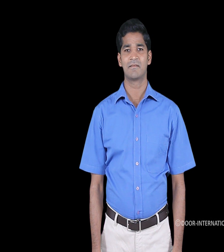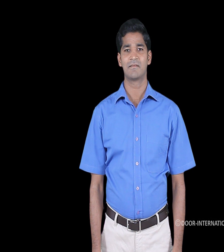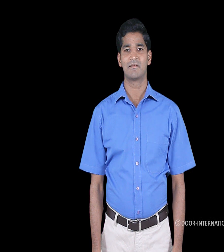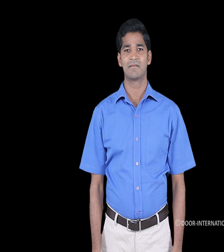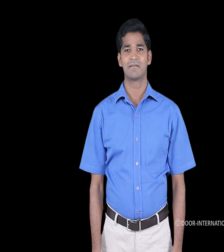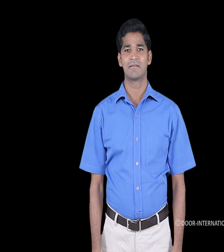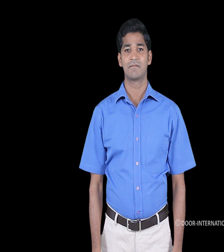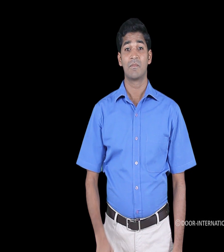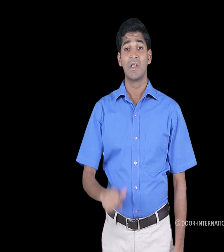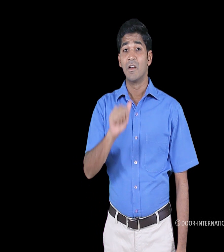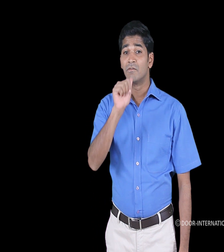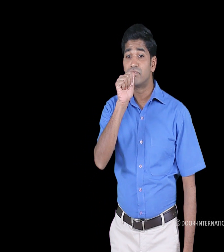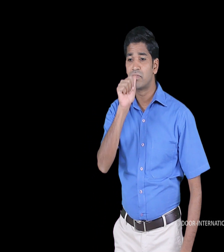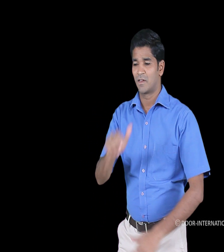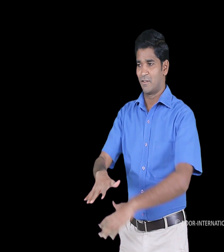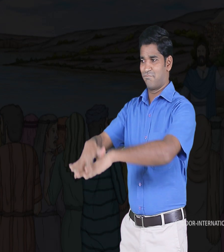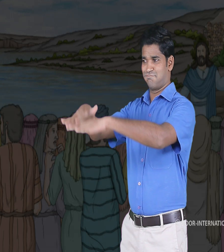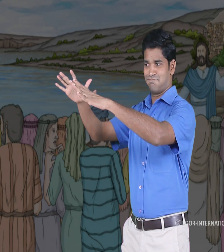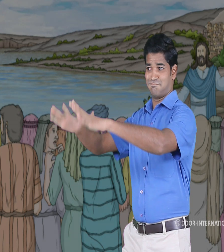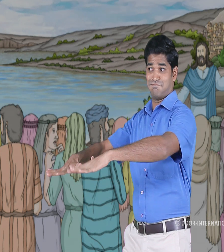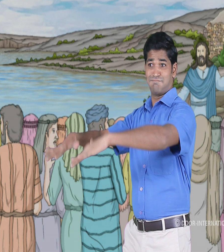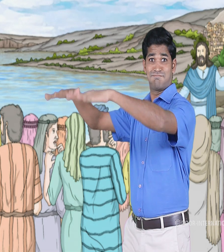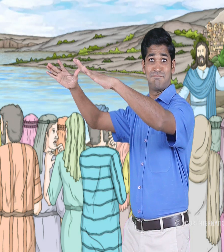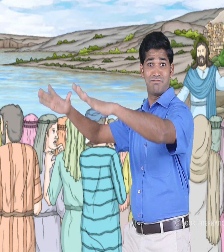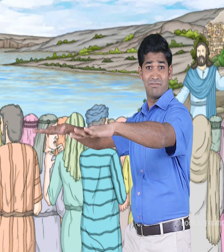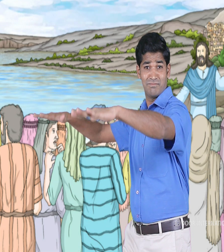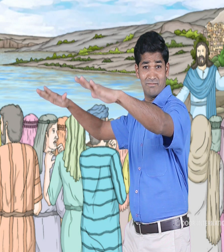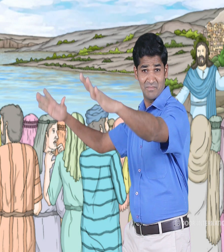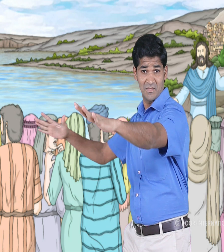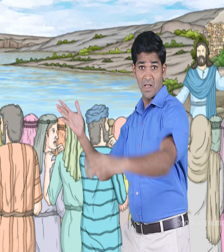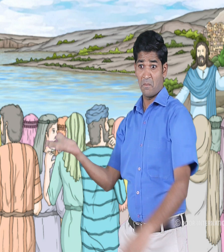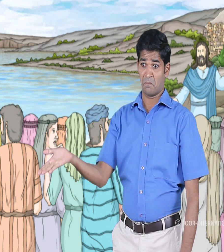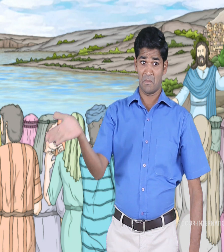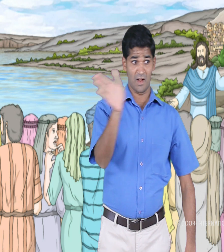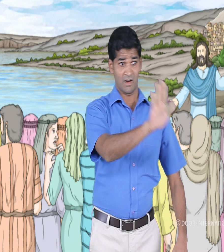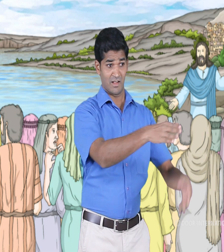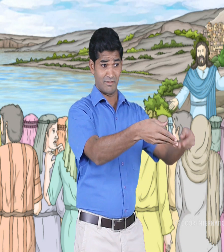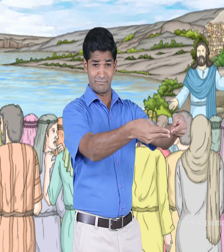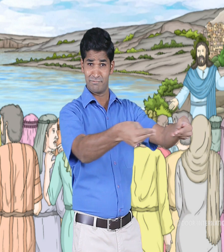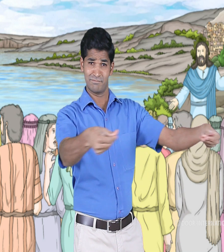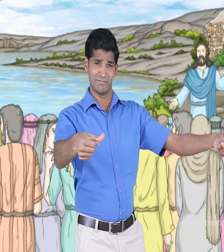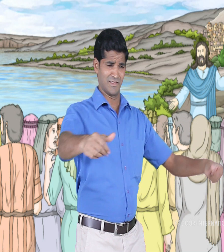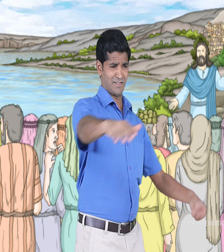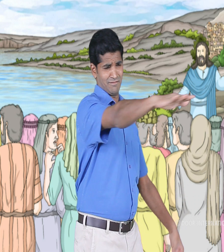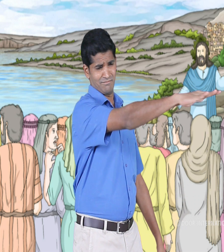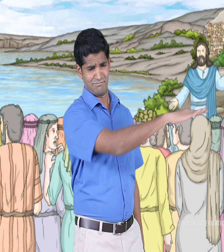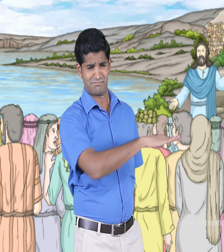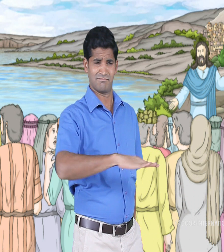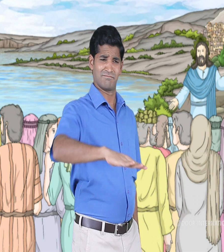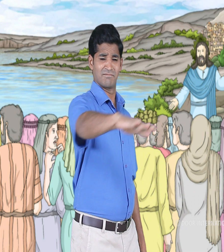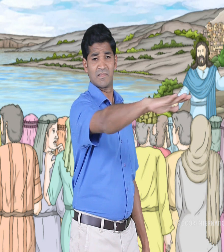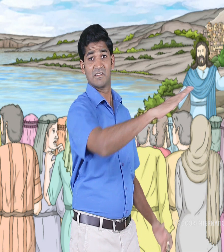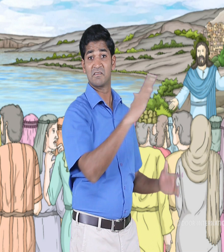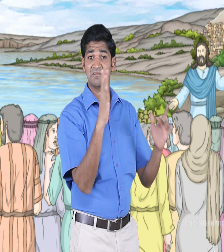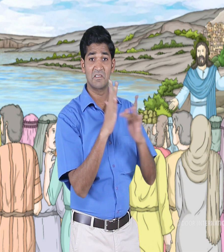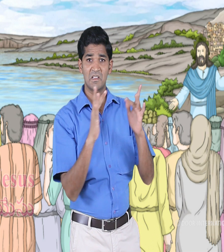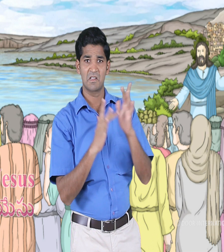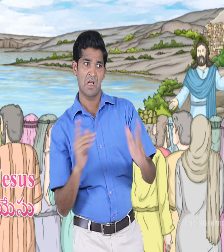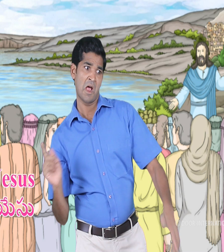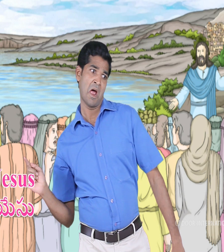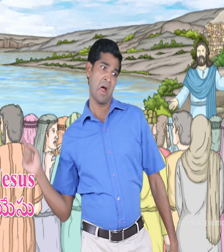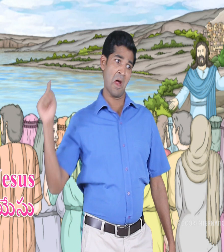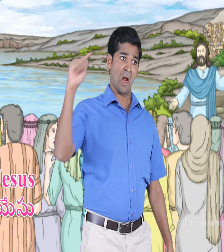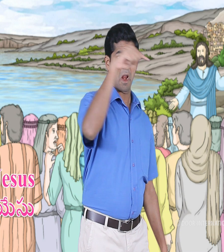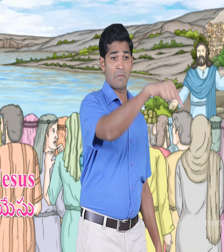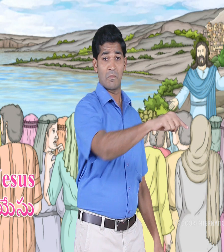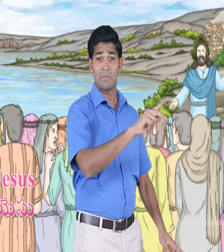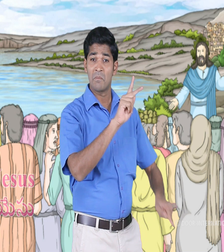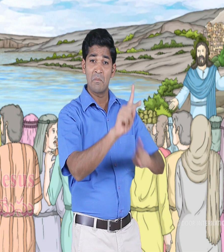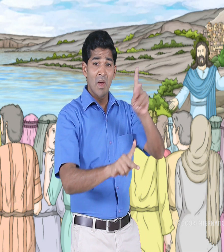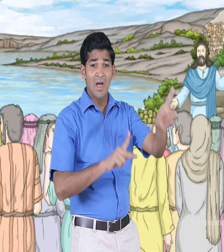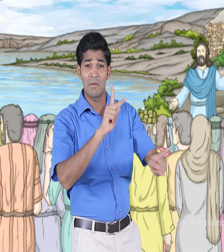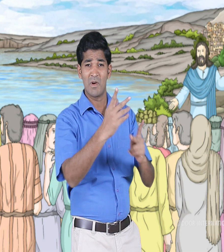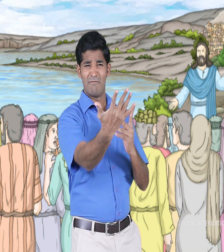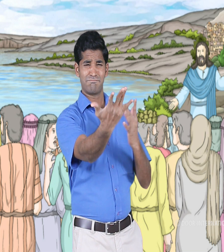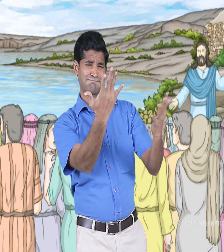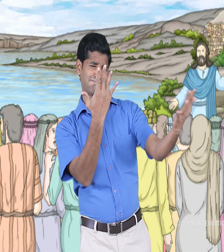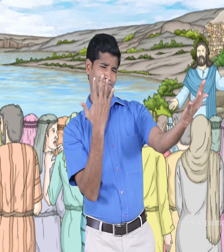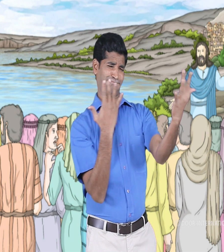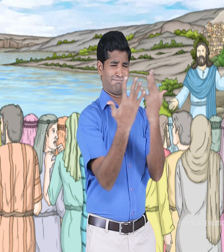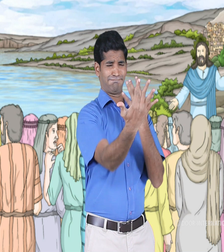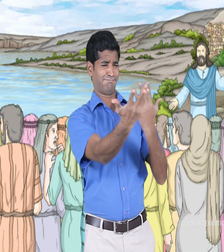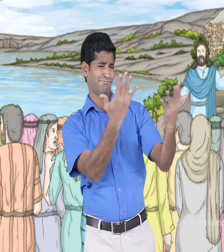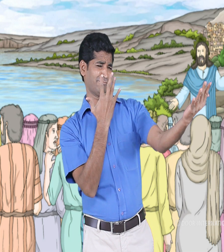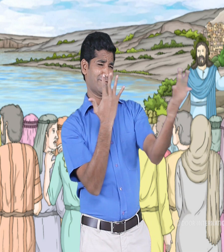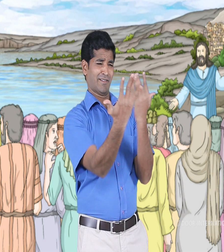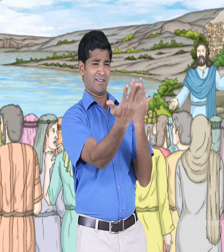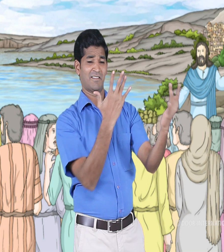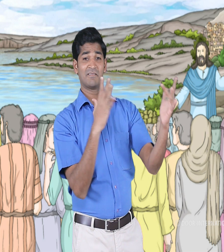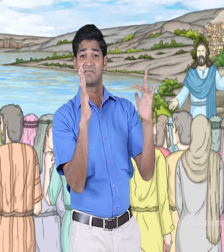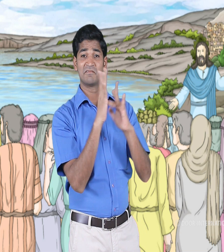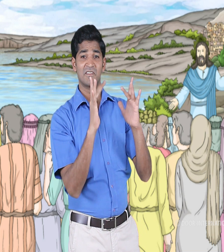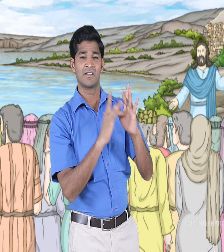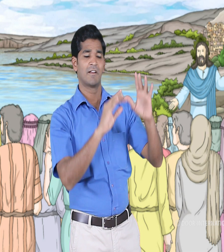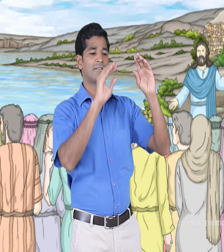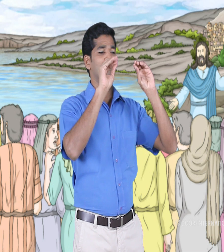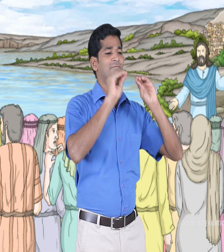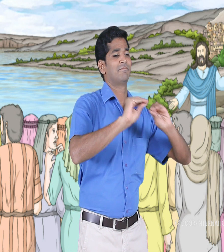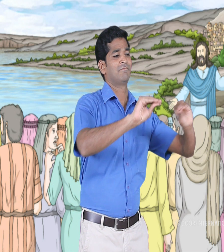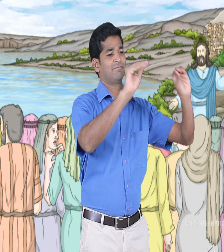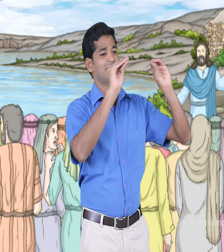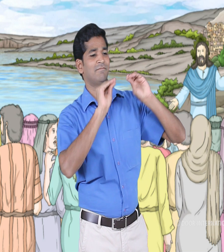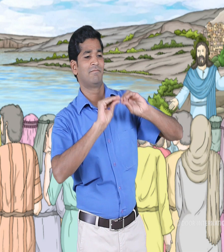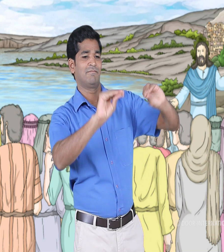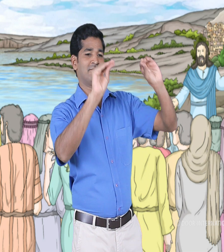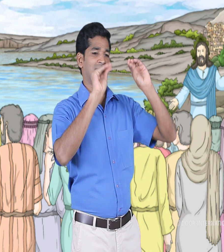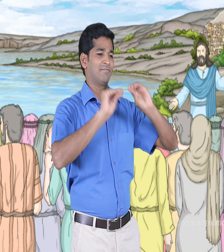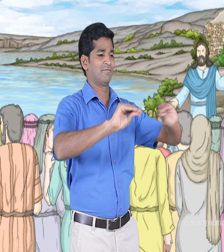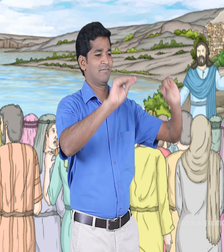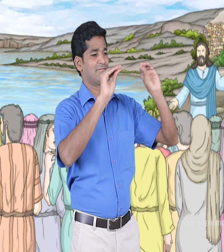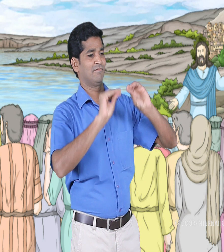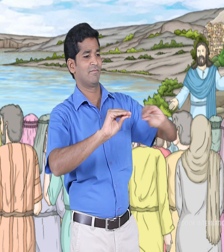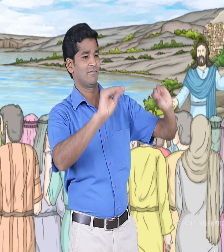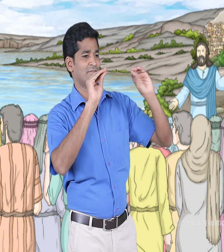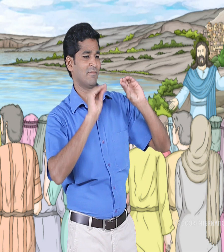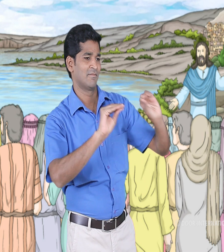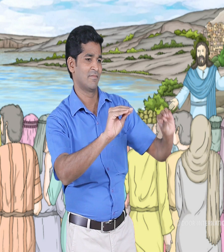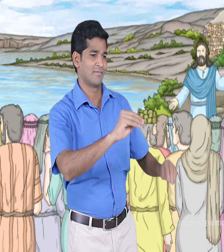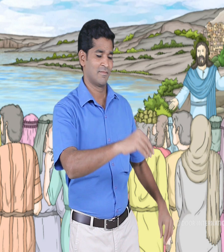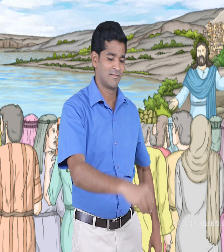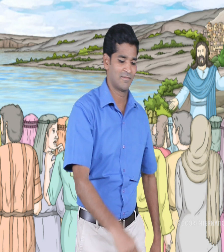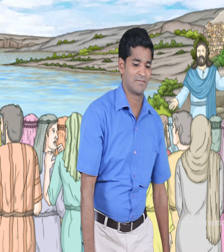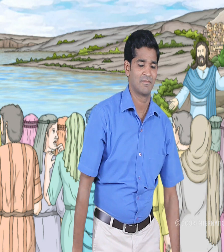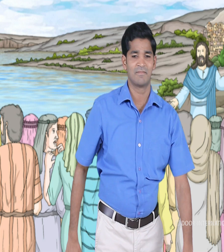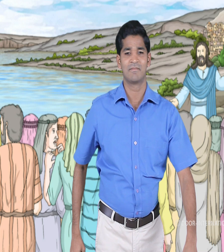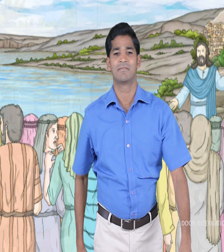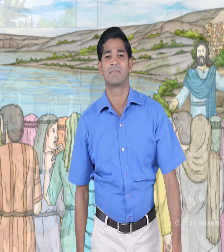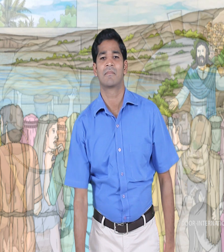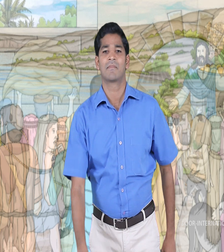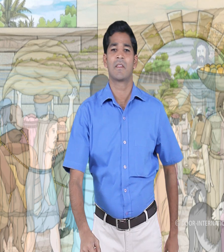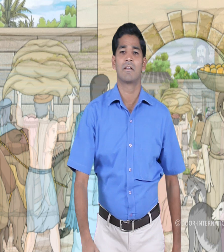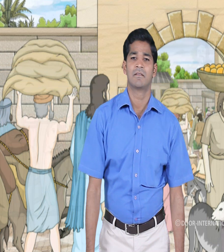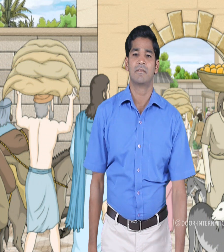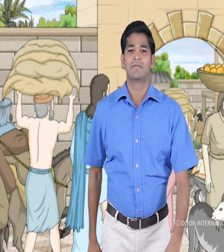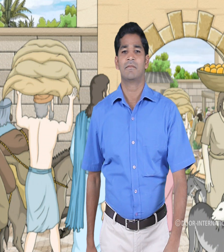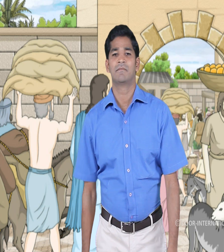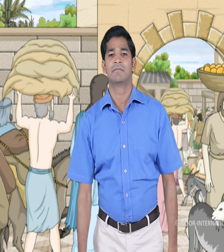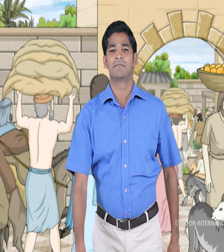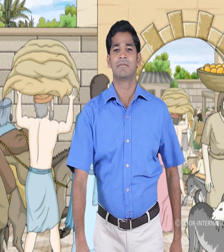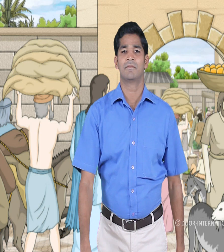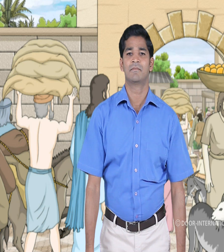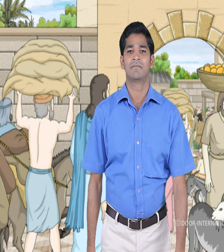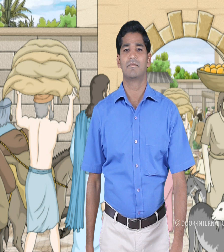Once again Jesus went out beside the sea. All the people came to Him, and He taught them there.